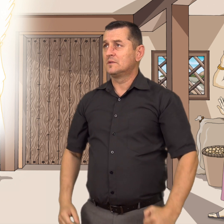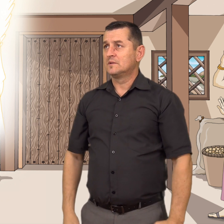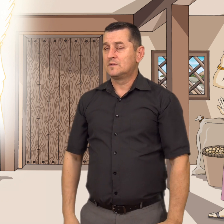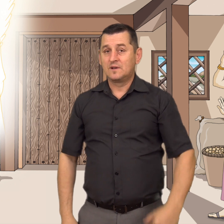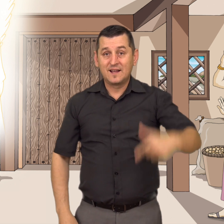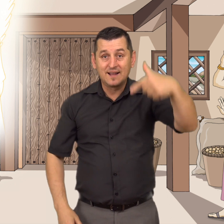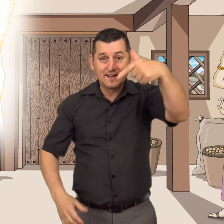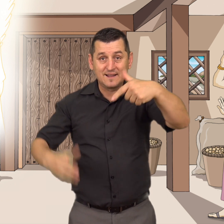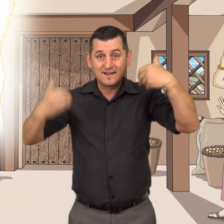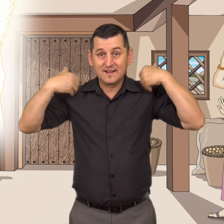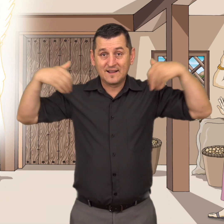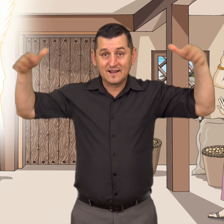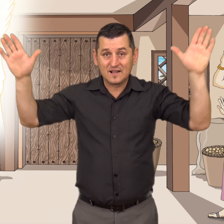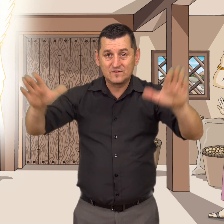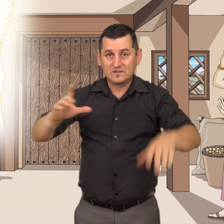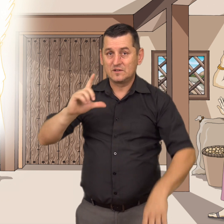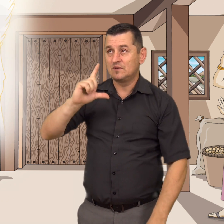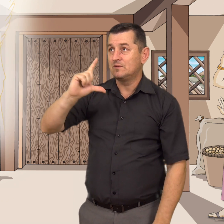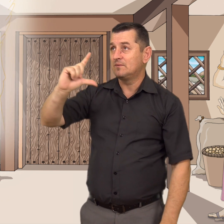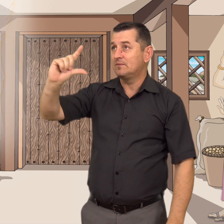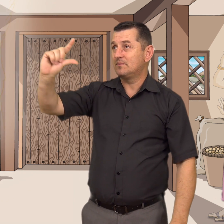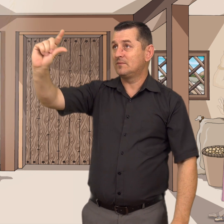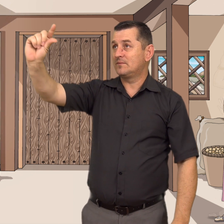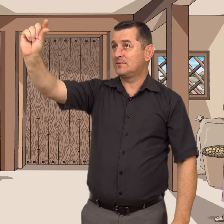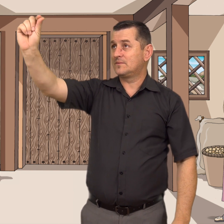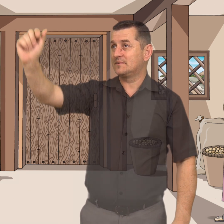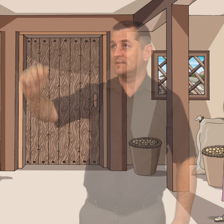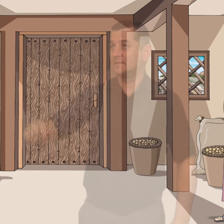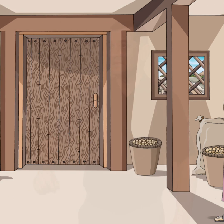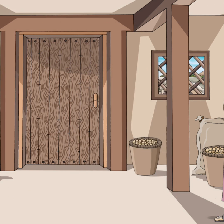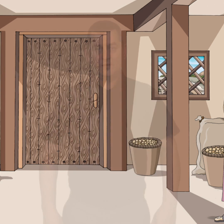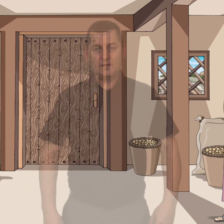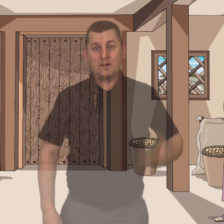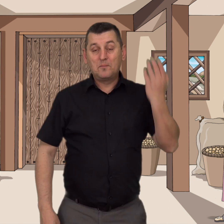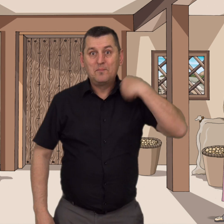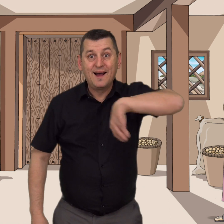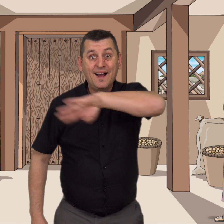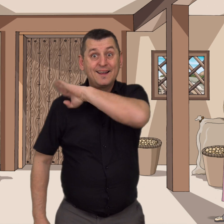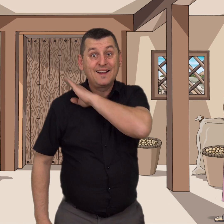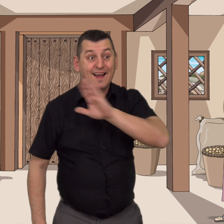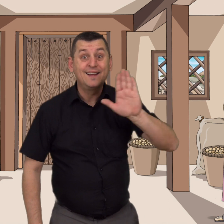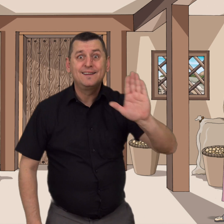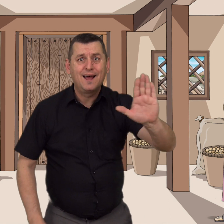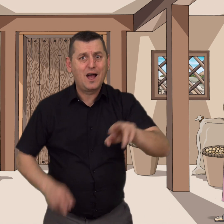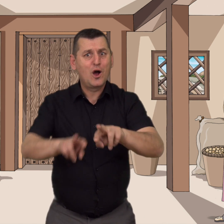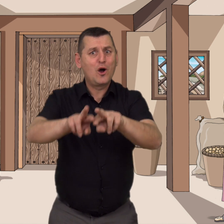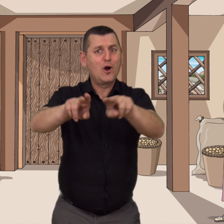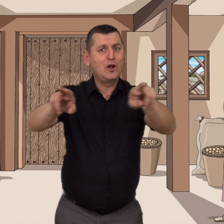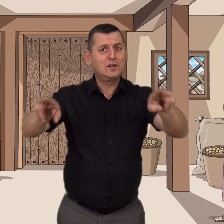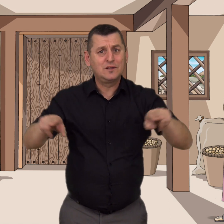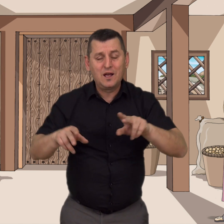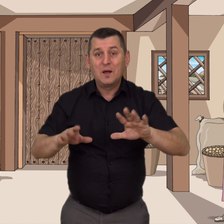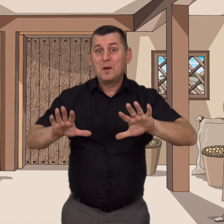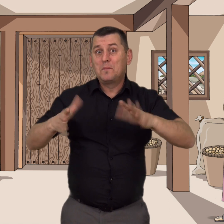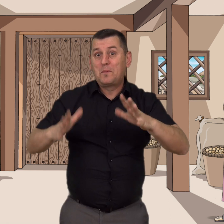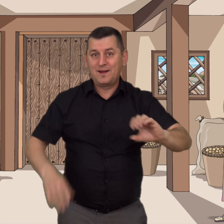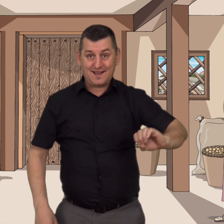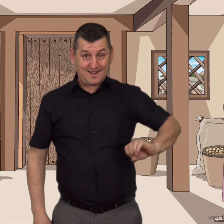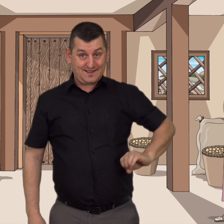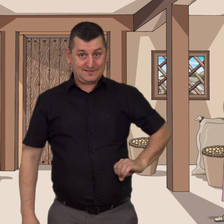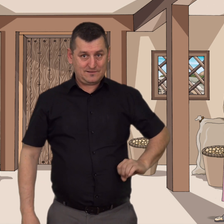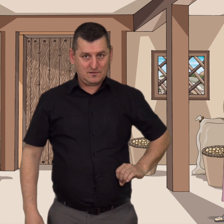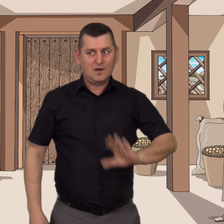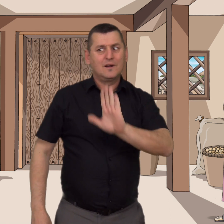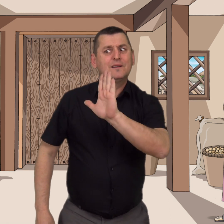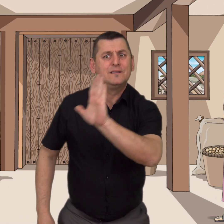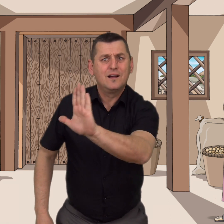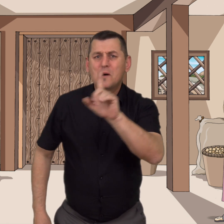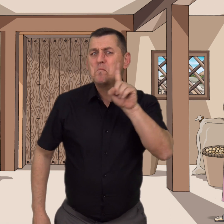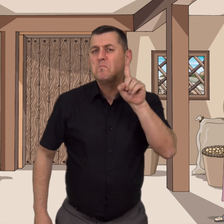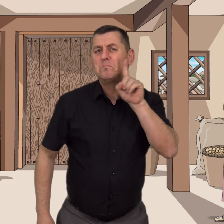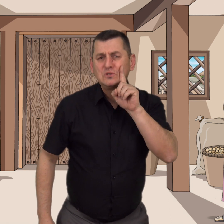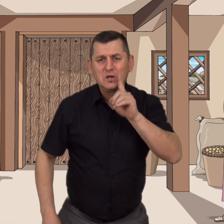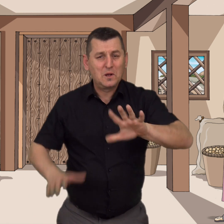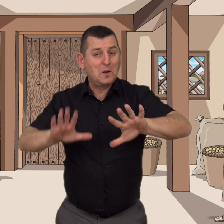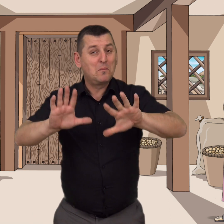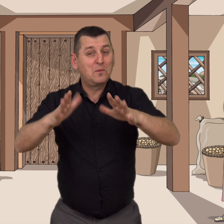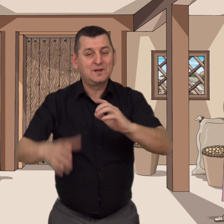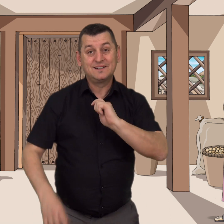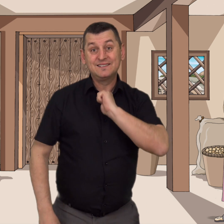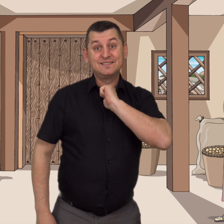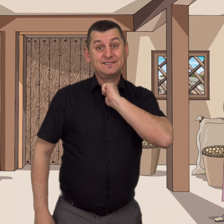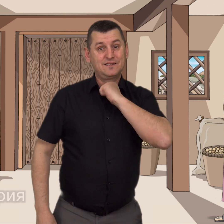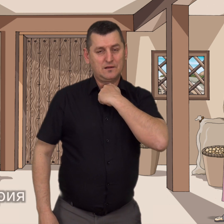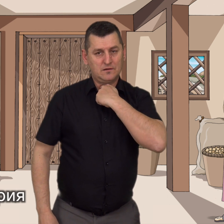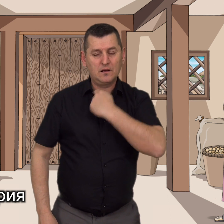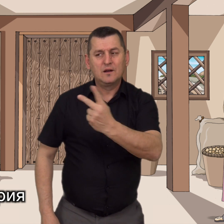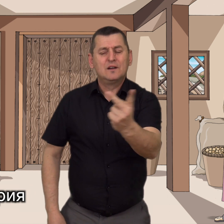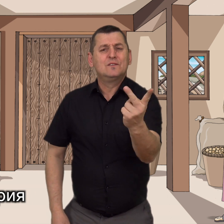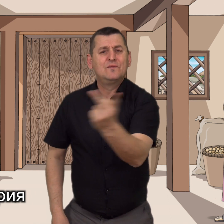Then the angel left her.